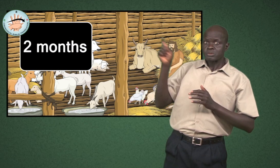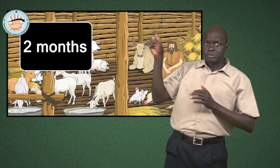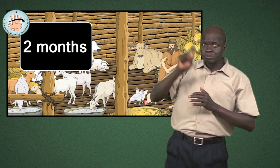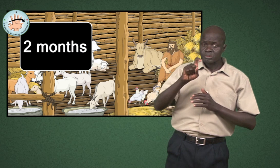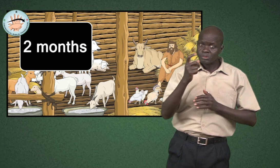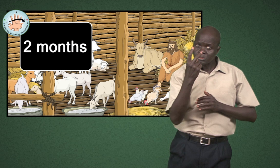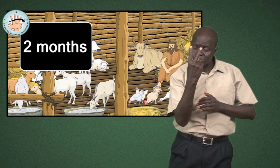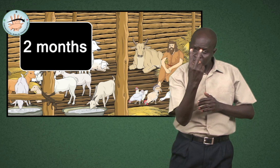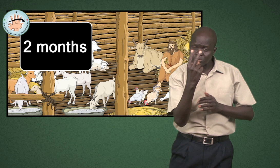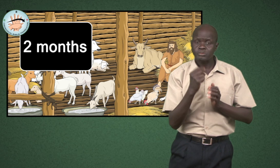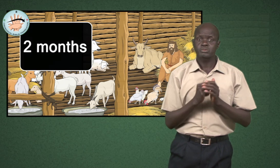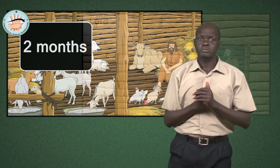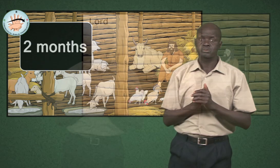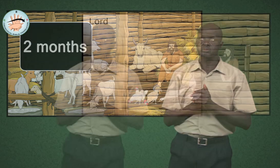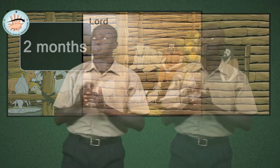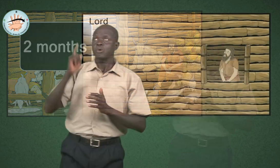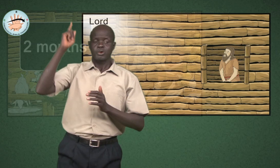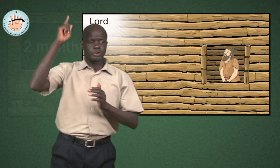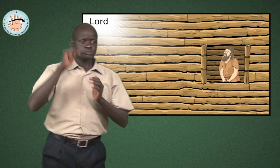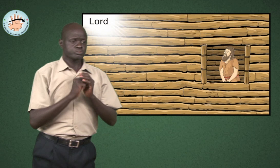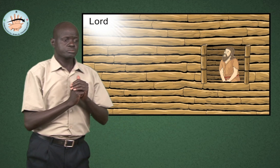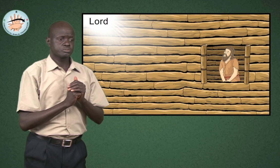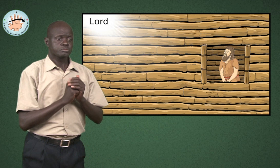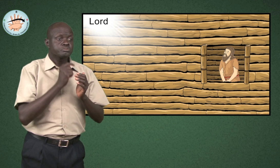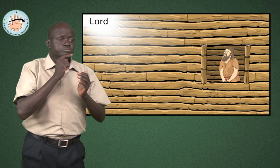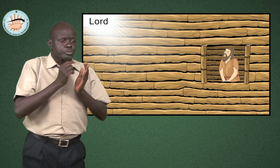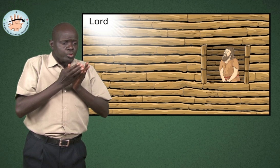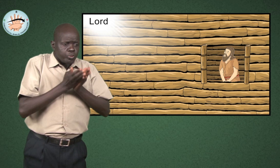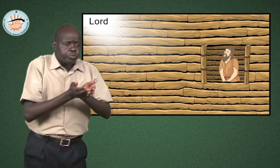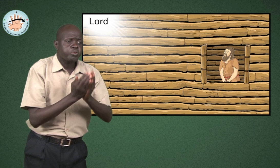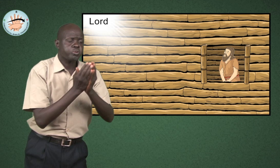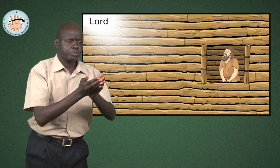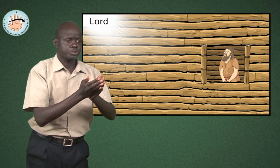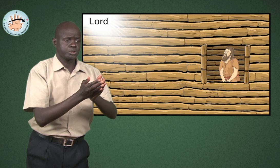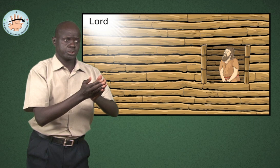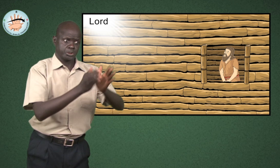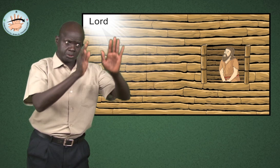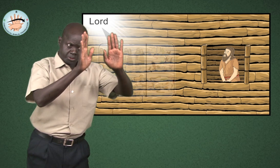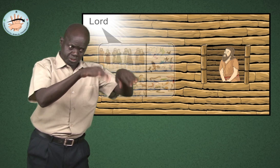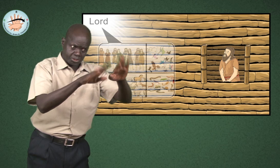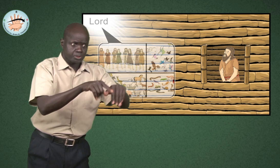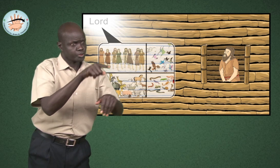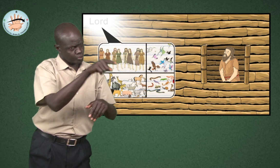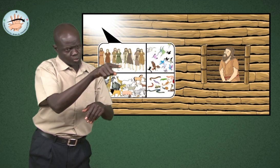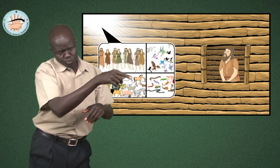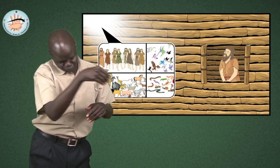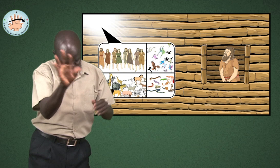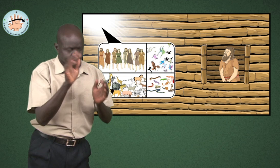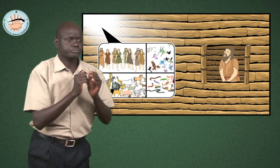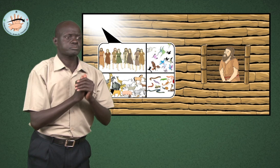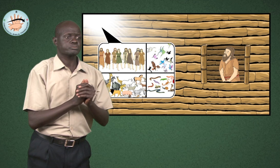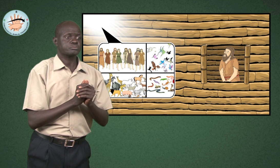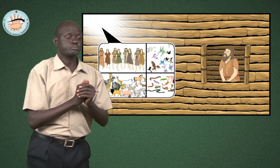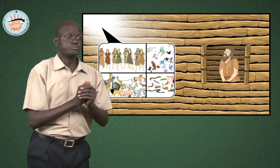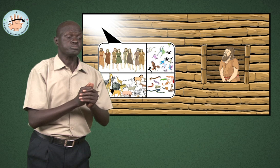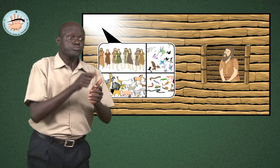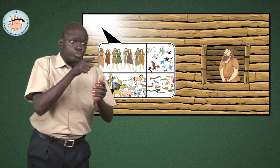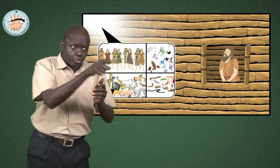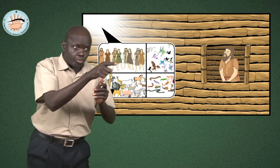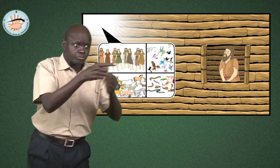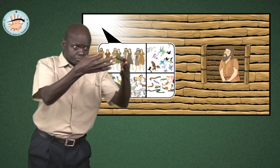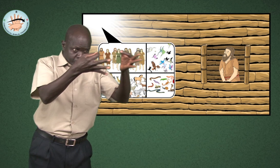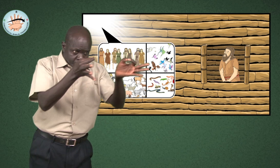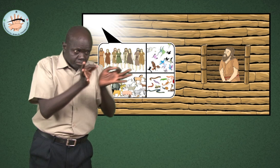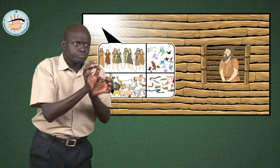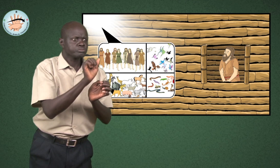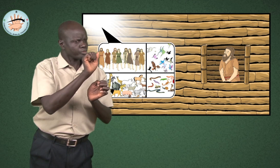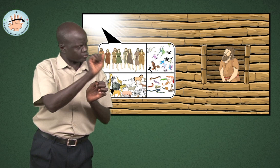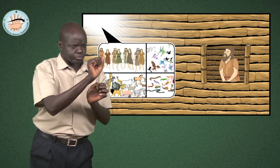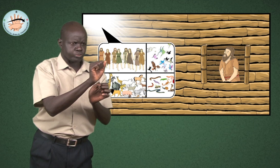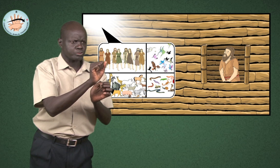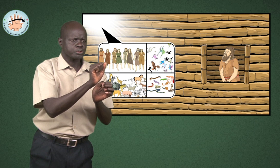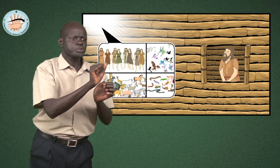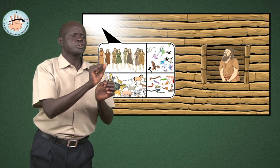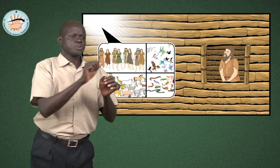Then God said to Noah, “Come out of the ark, you and your wife, along with your sons and their wives.